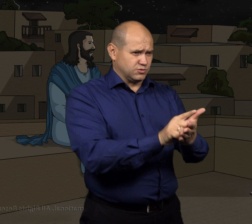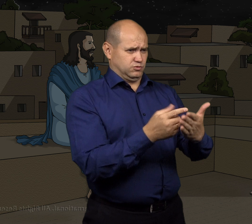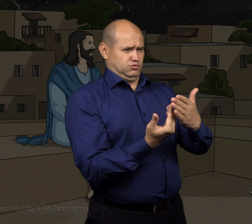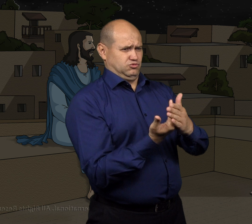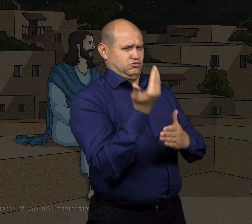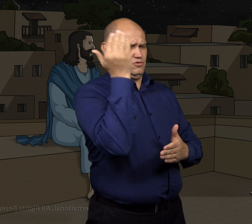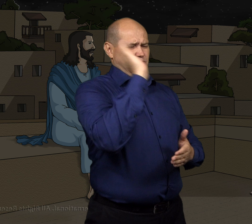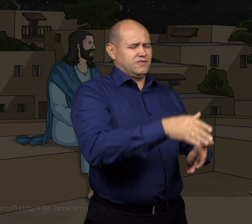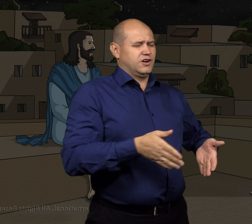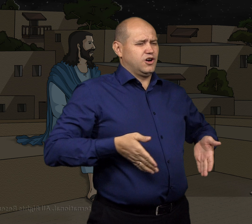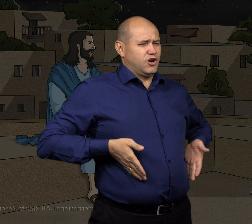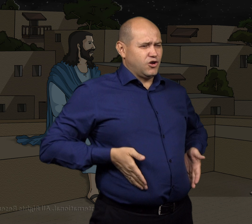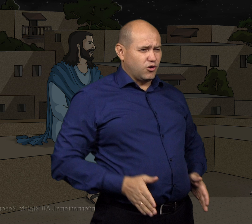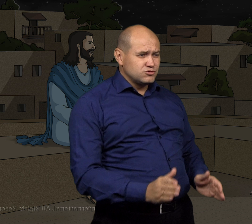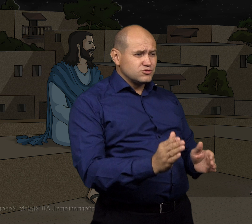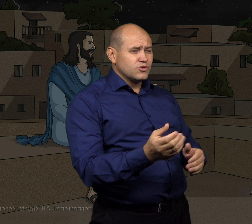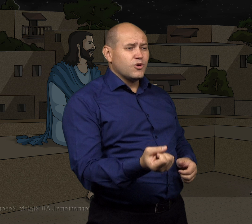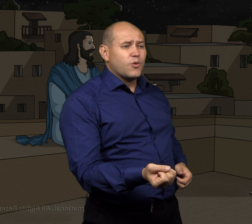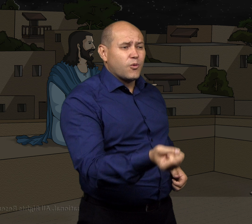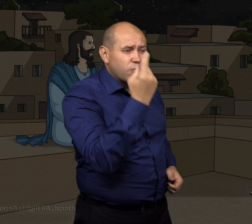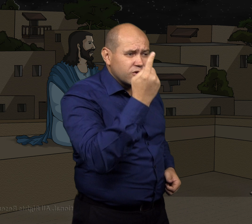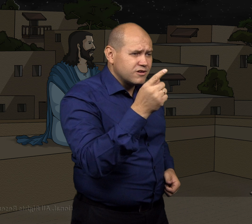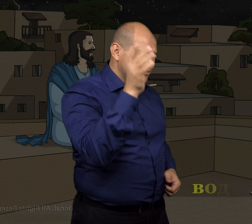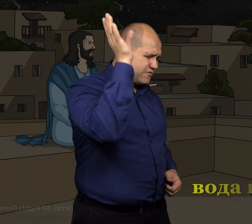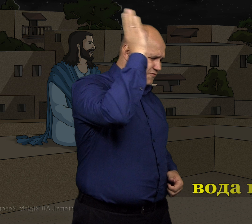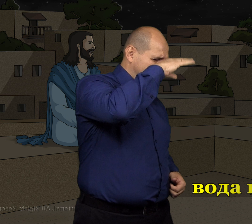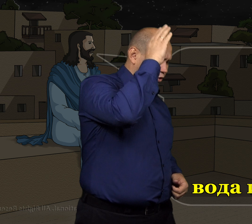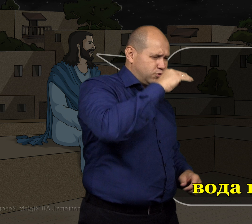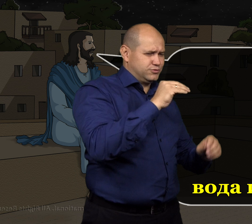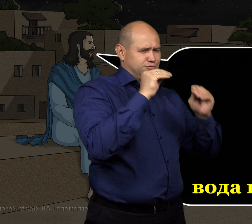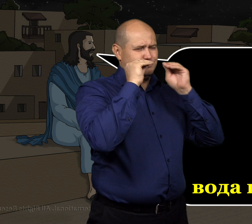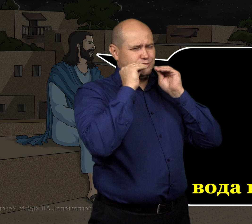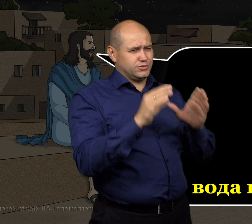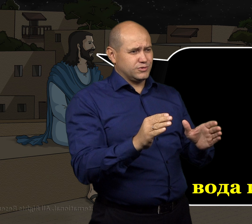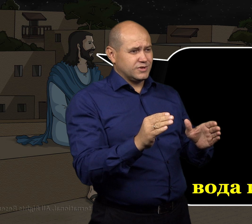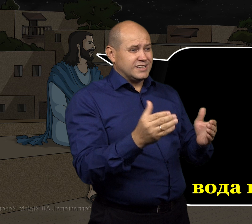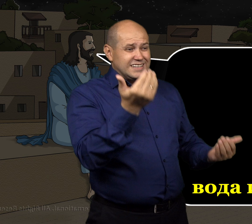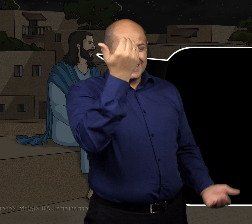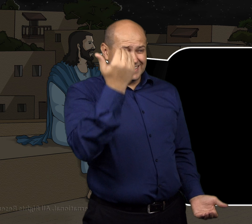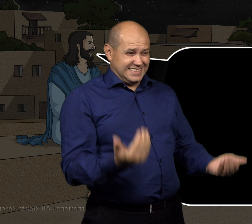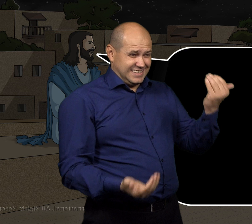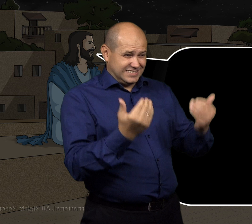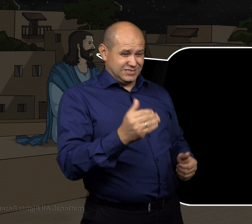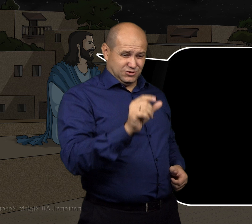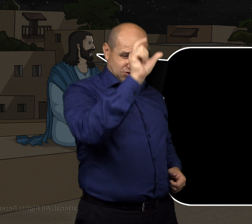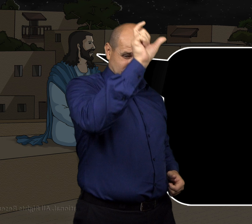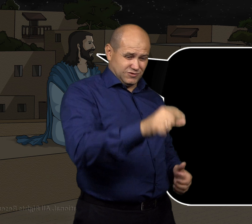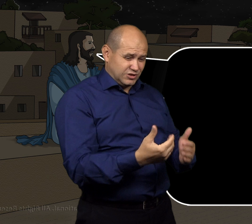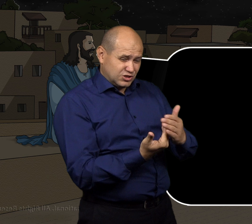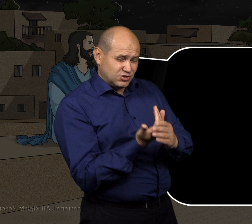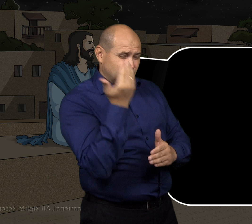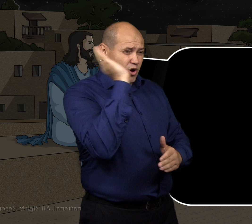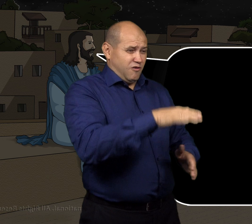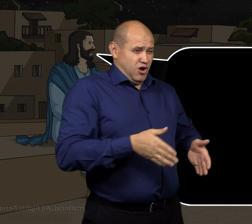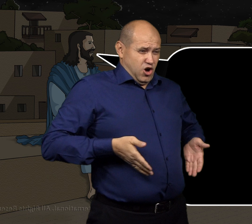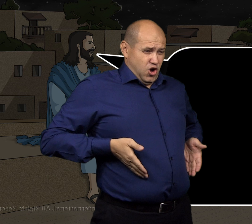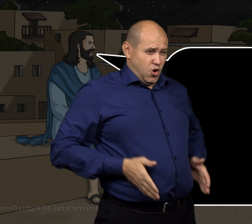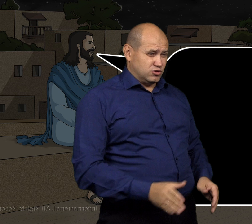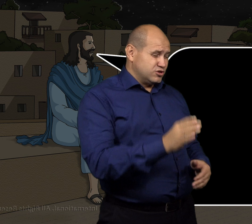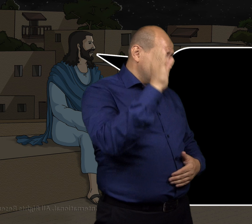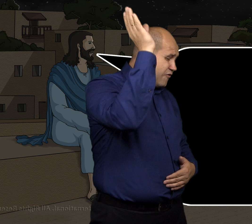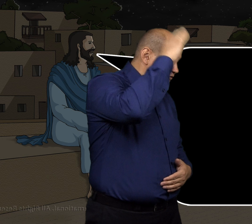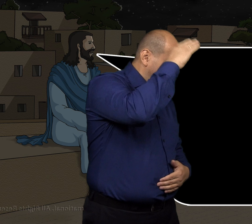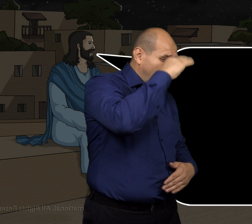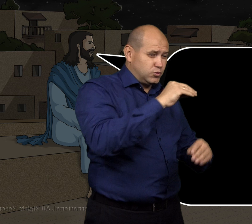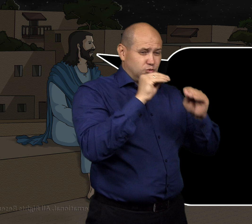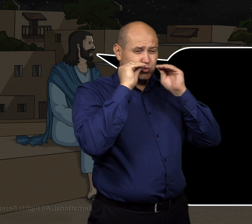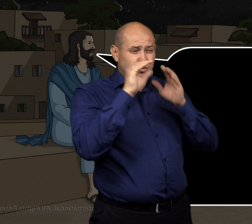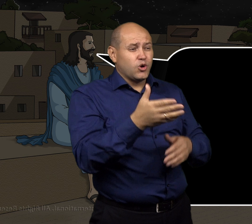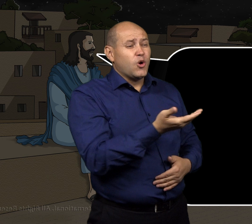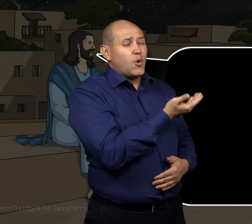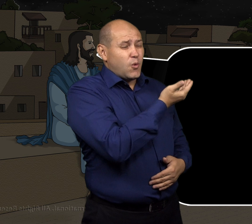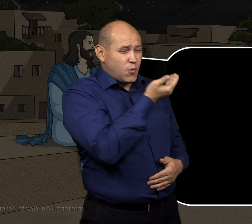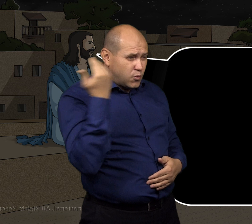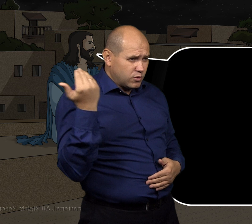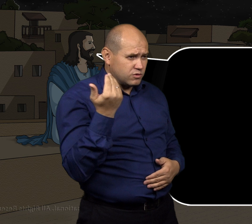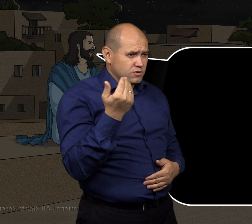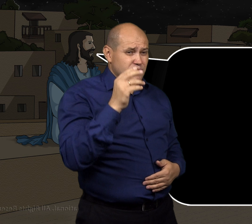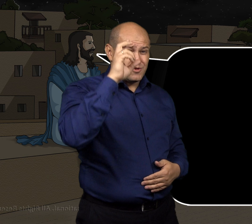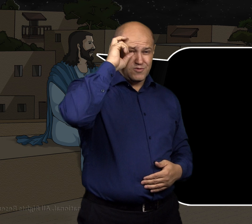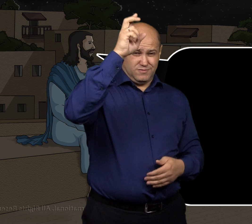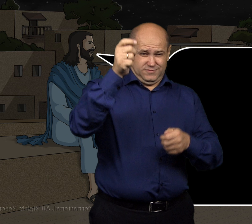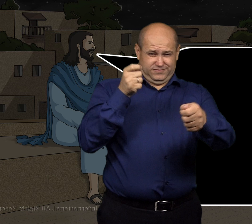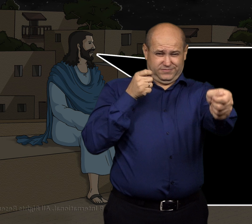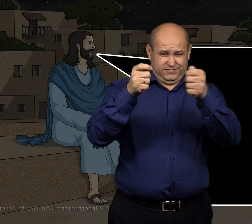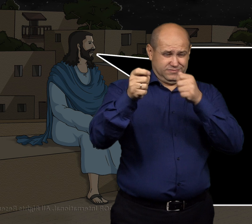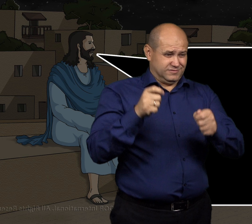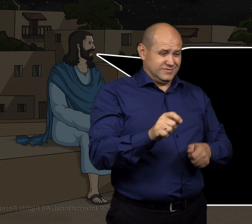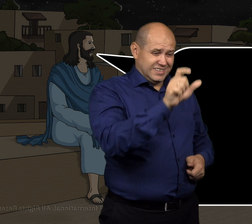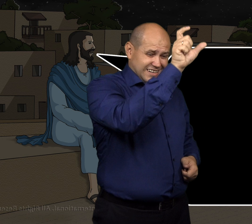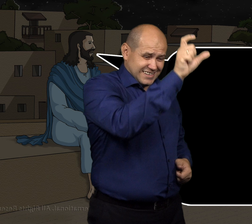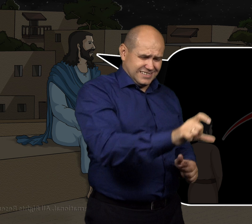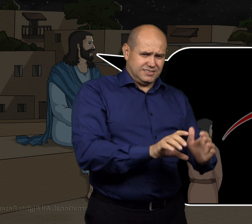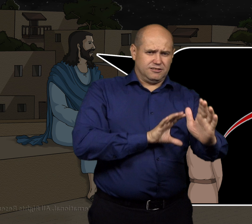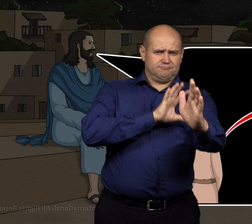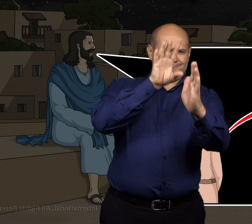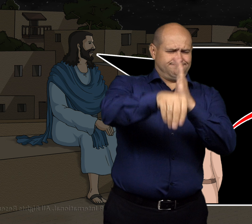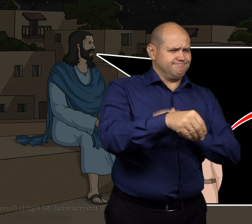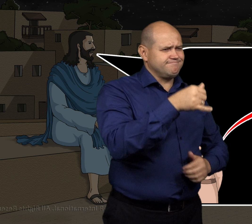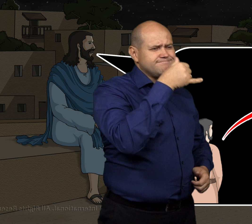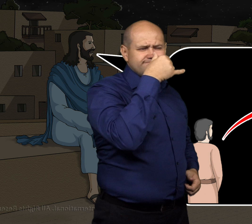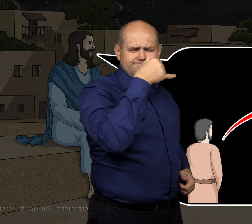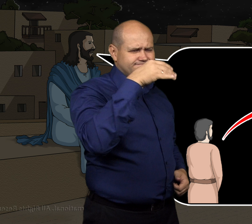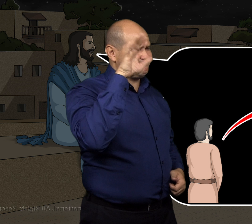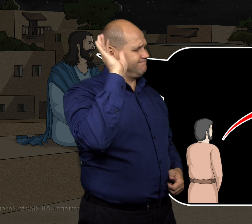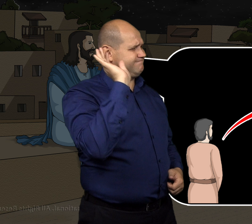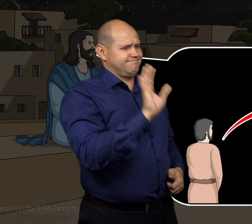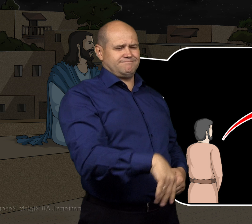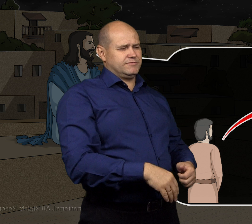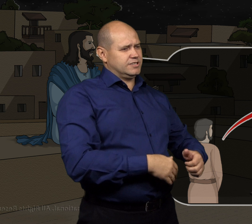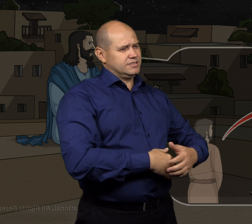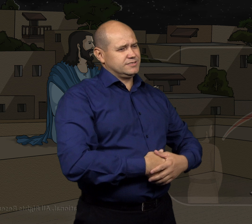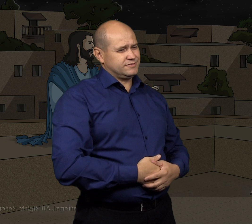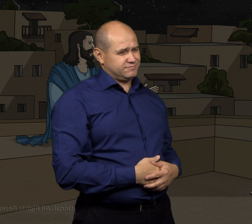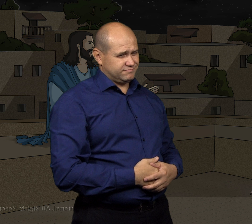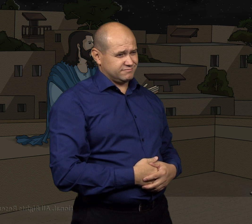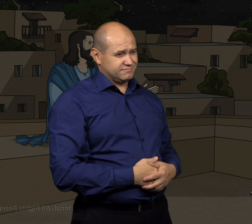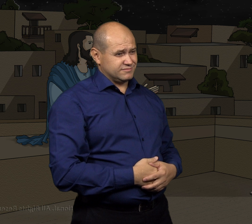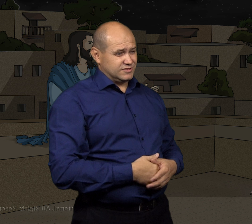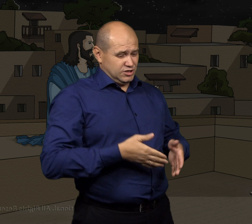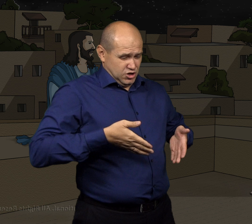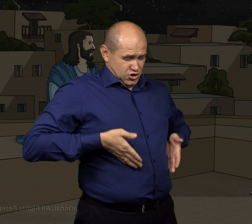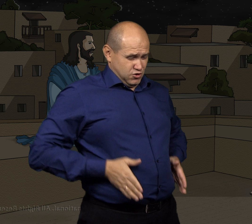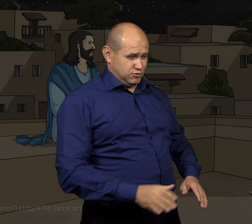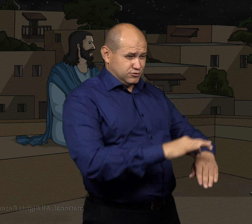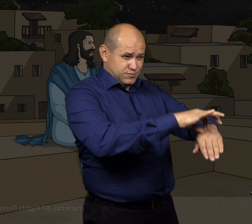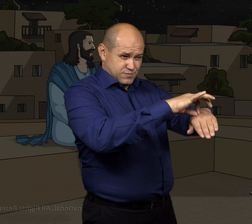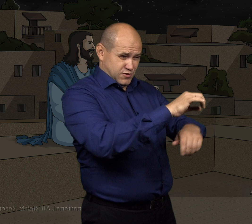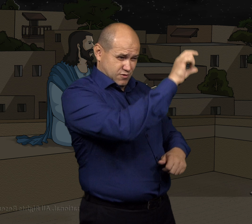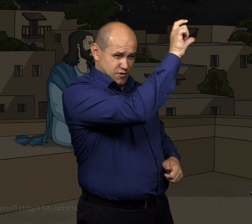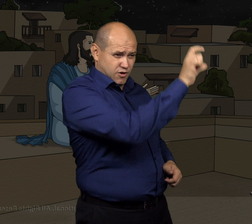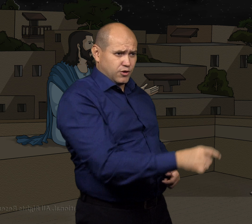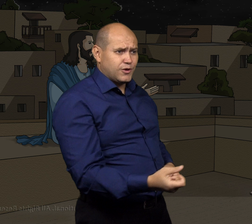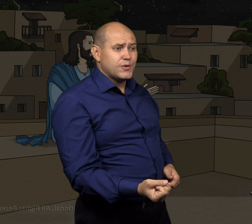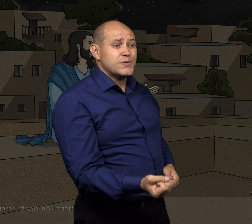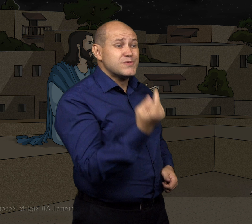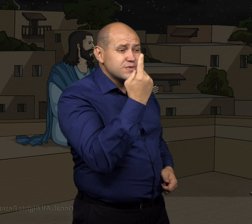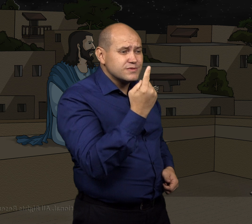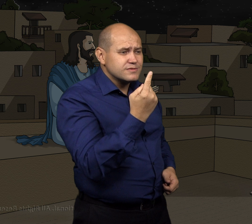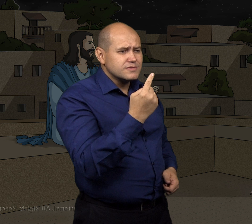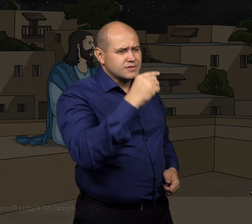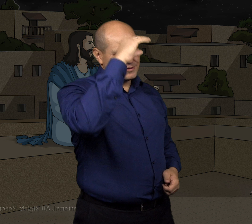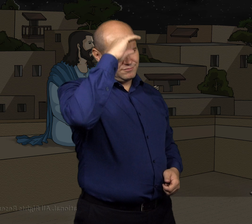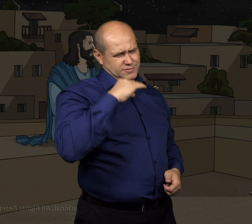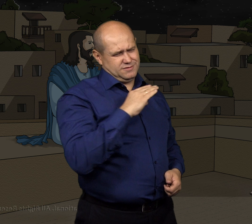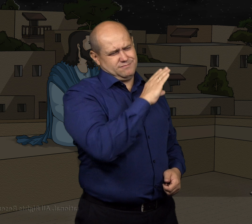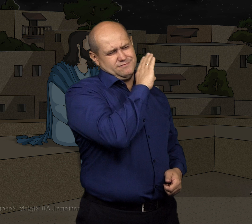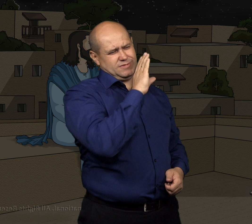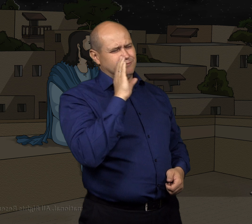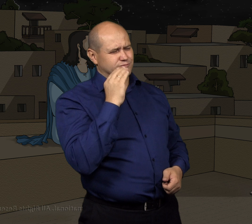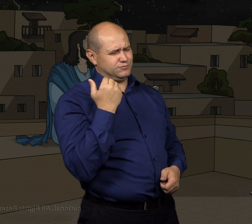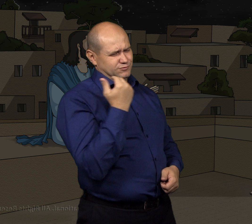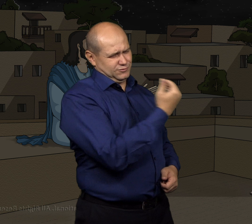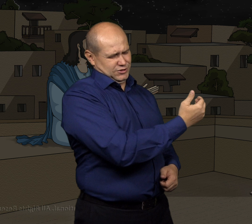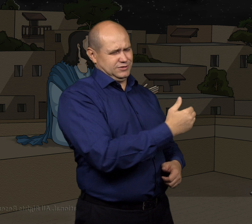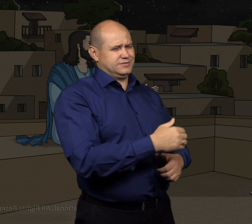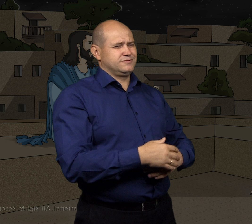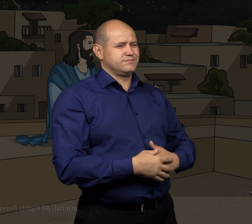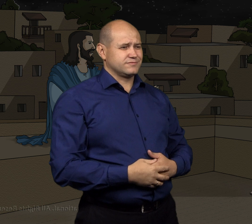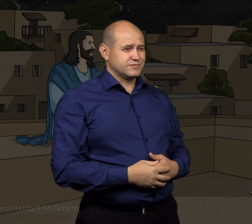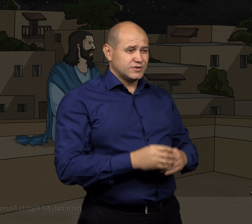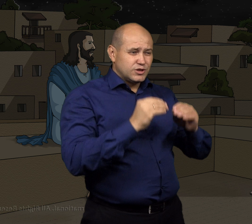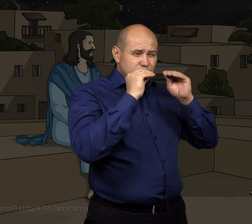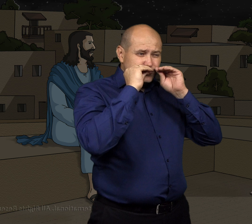Jesus answered, “Truly, truly, I tell you, no one can enter the kingdom of God unless he is born of water and the Spirit.